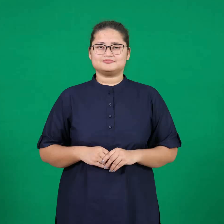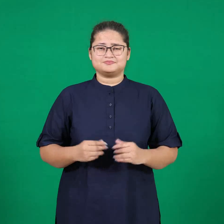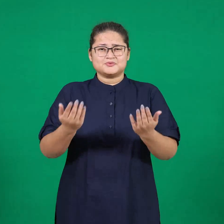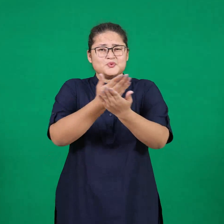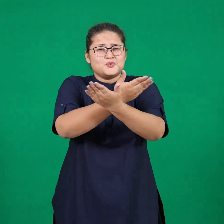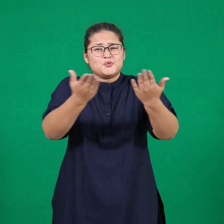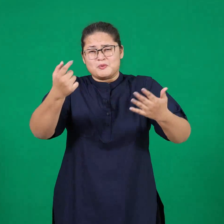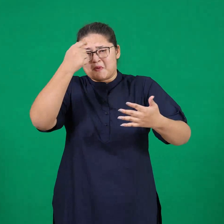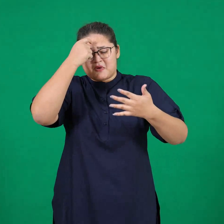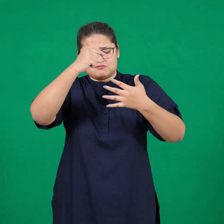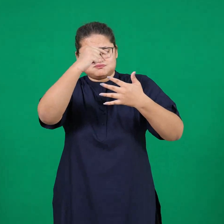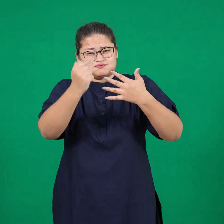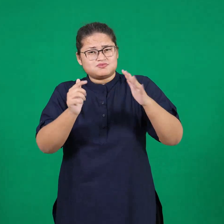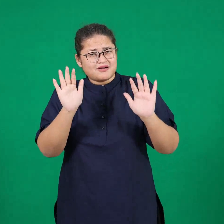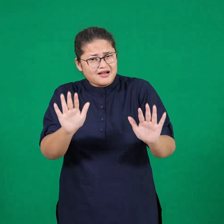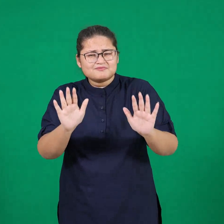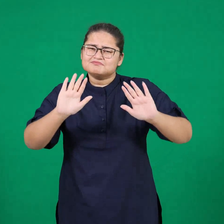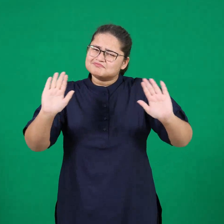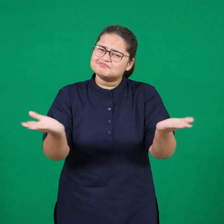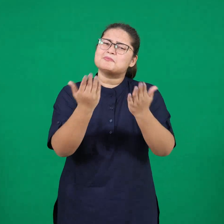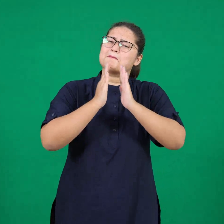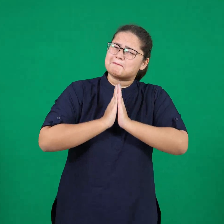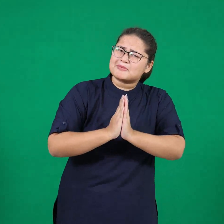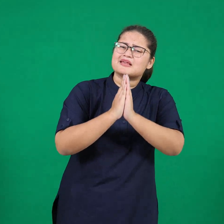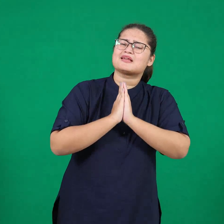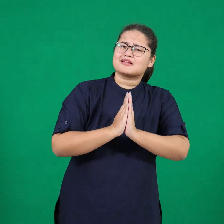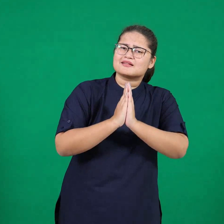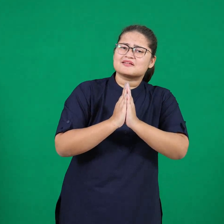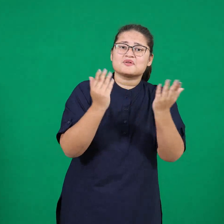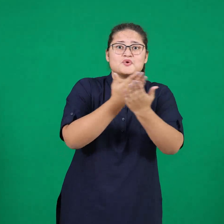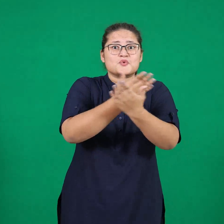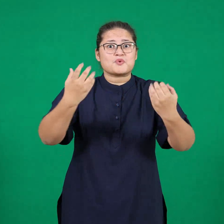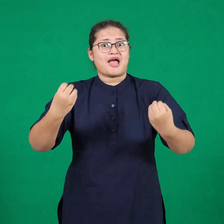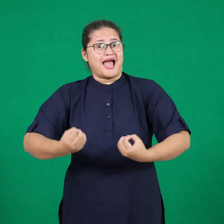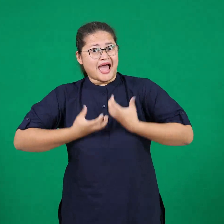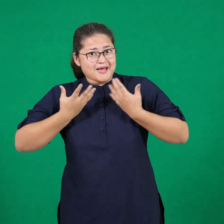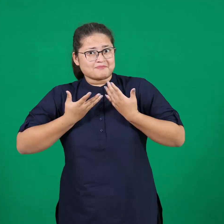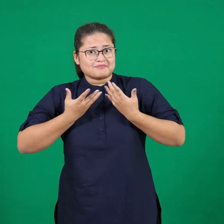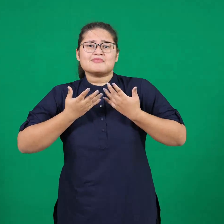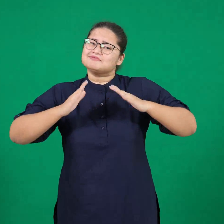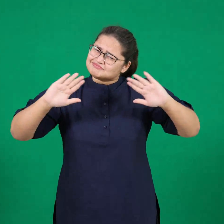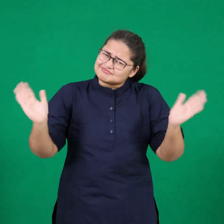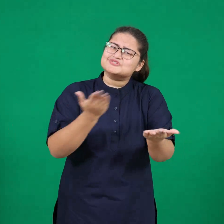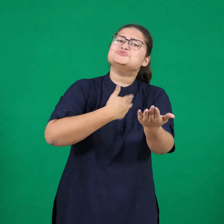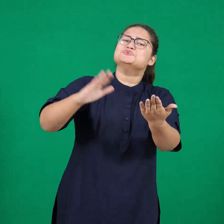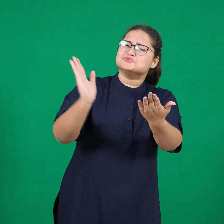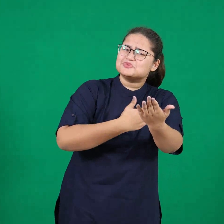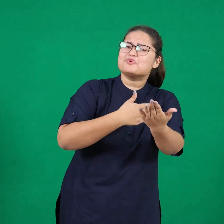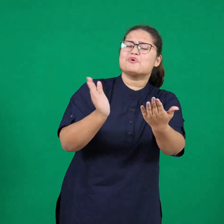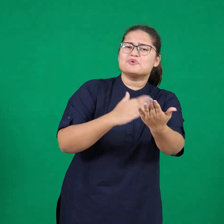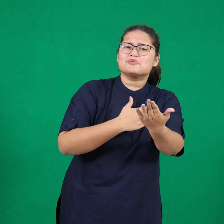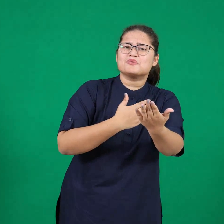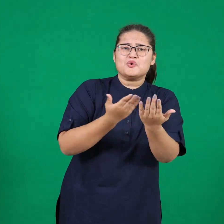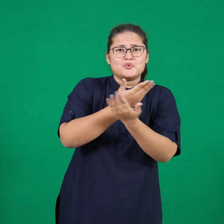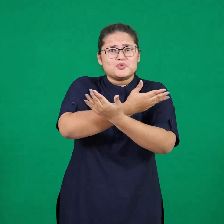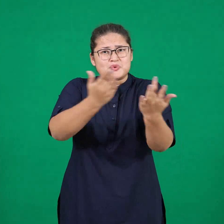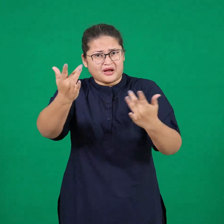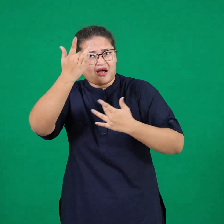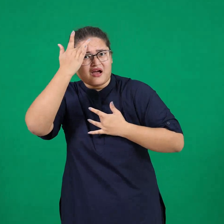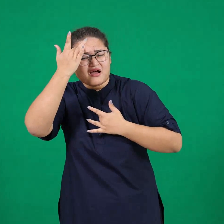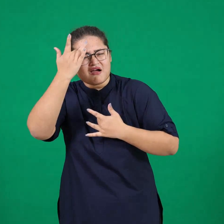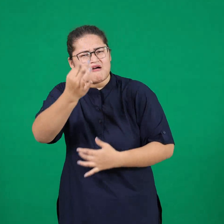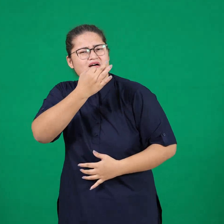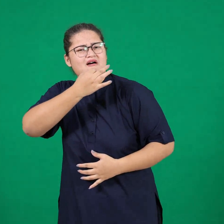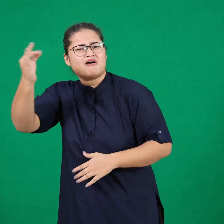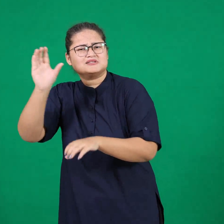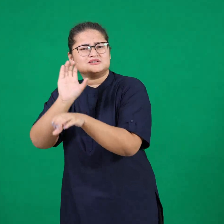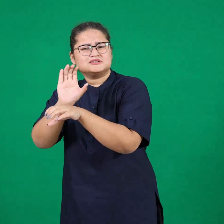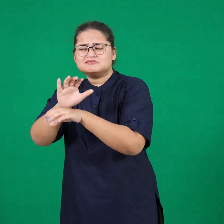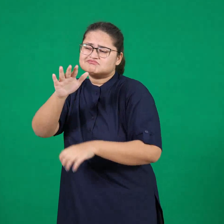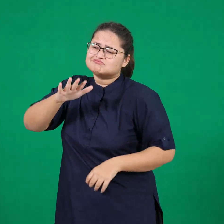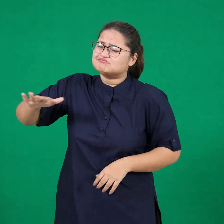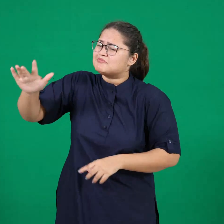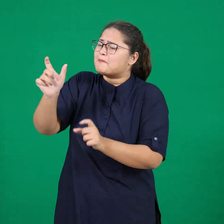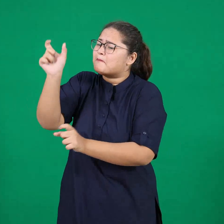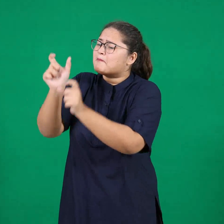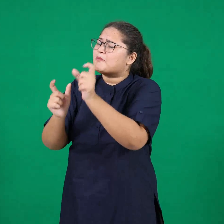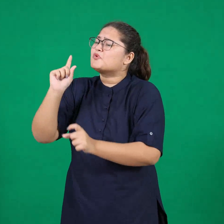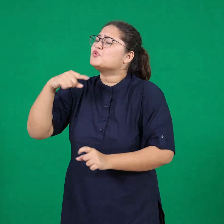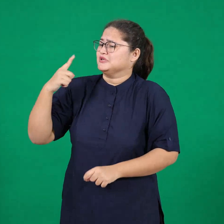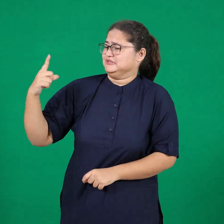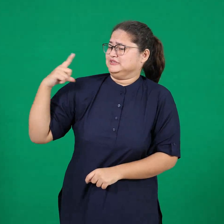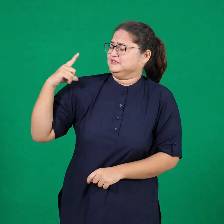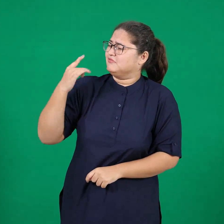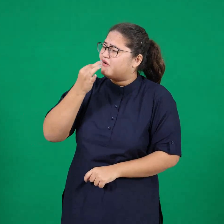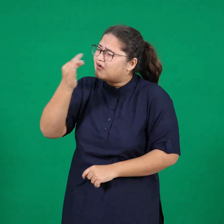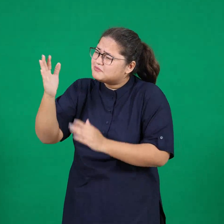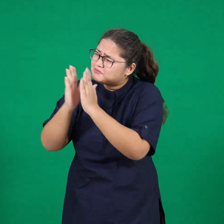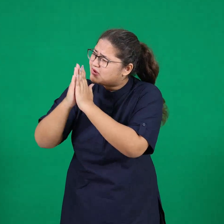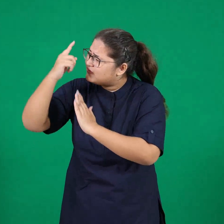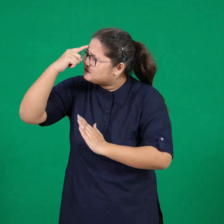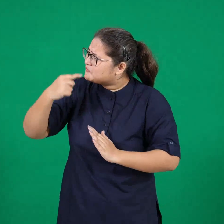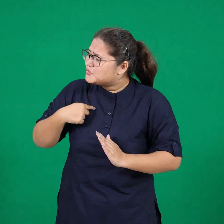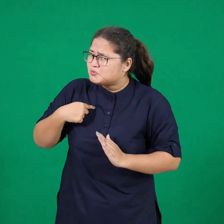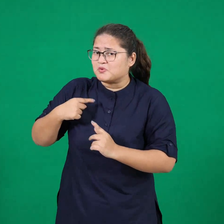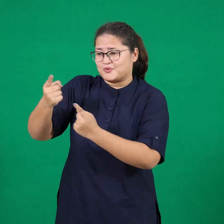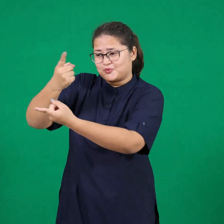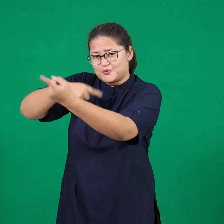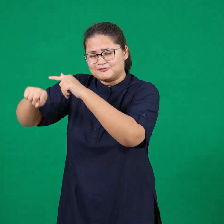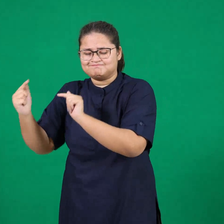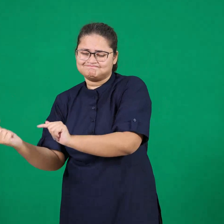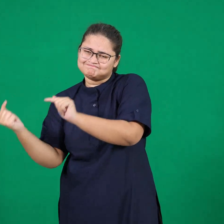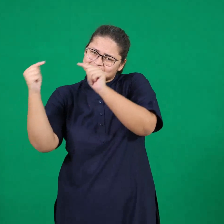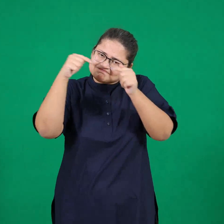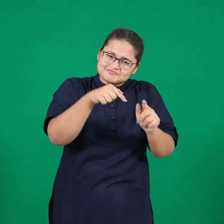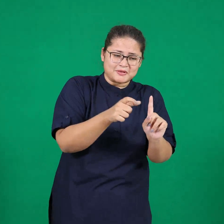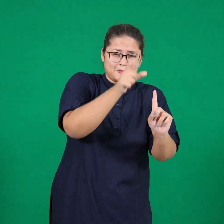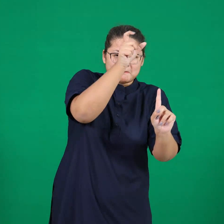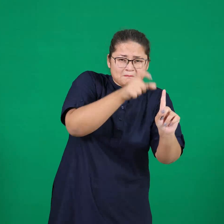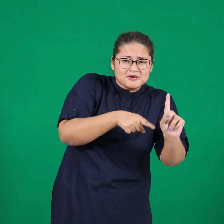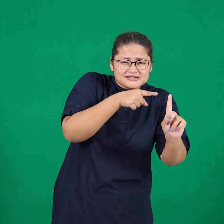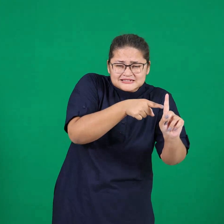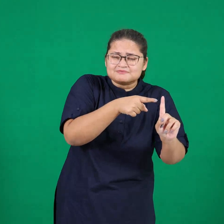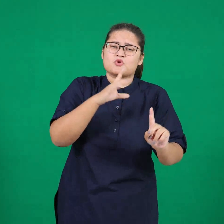Is any one of you suffering? He should pray. Is anyone cheerful? He should sing praises. Is any one of you sick?